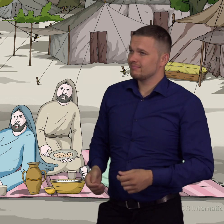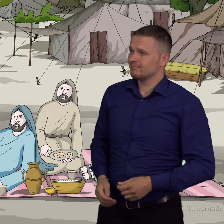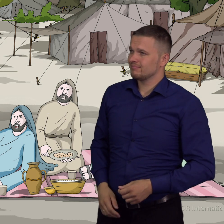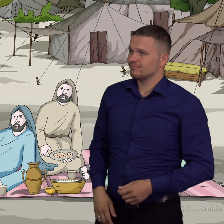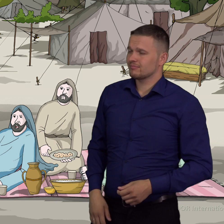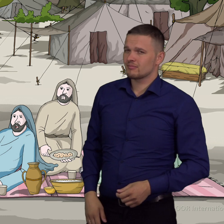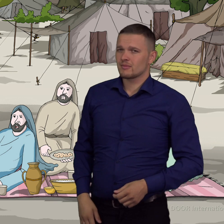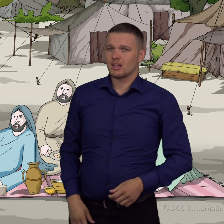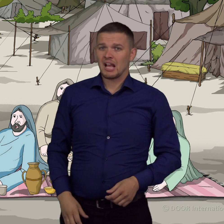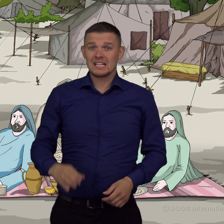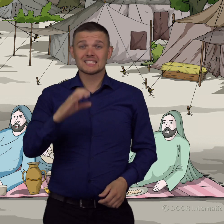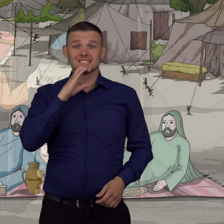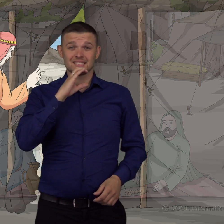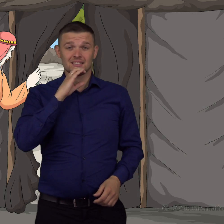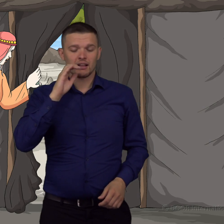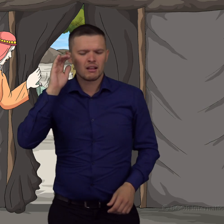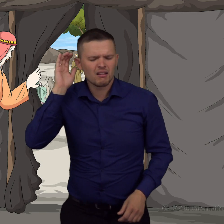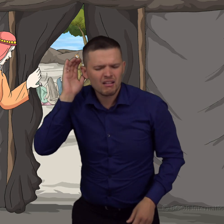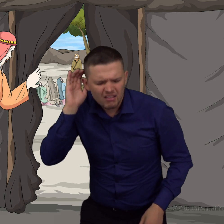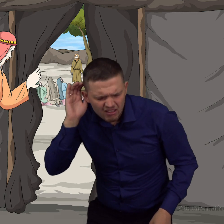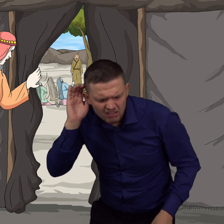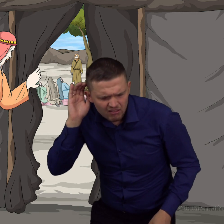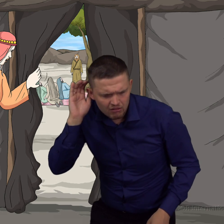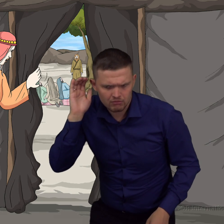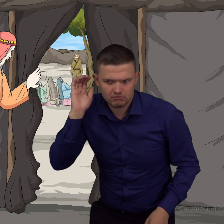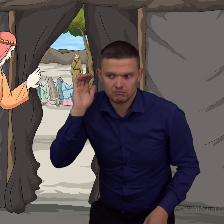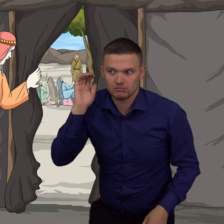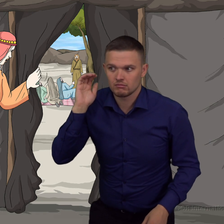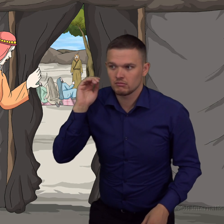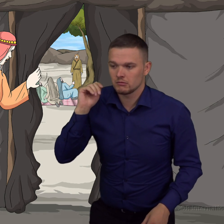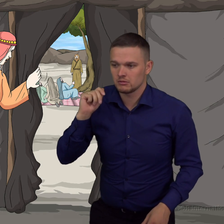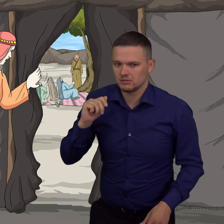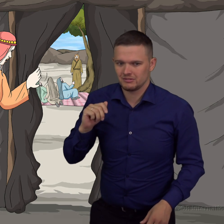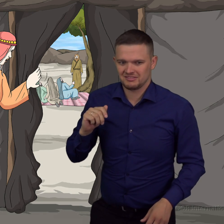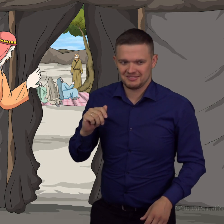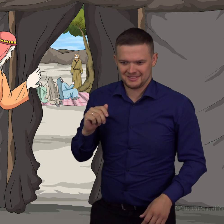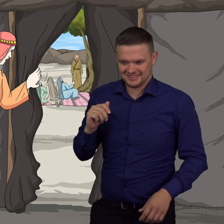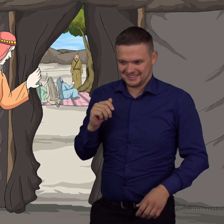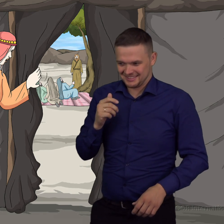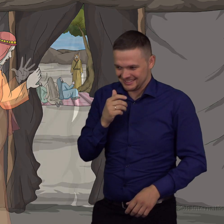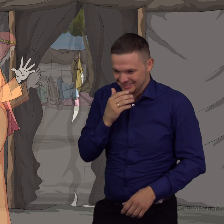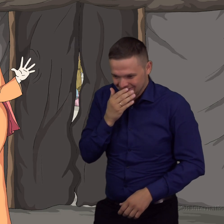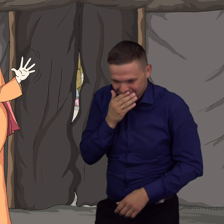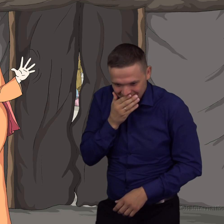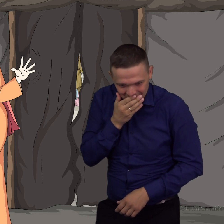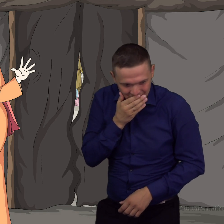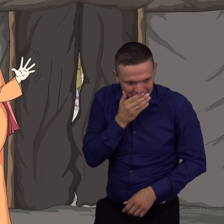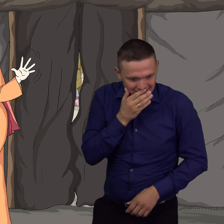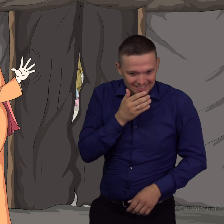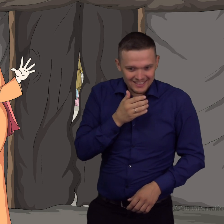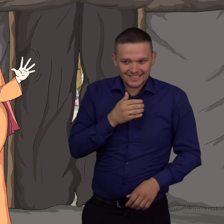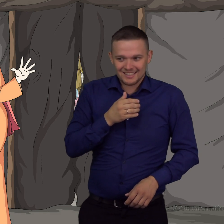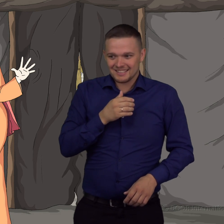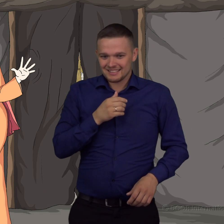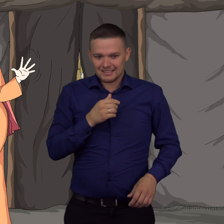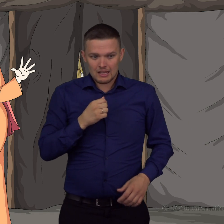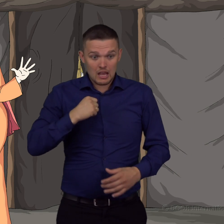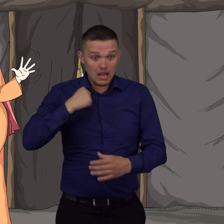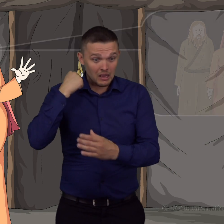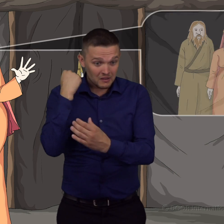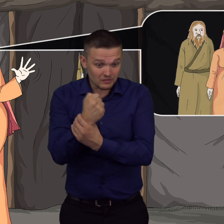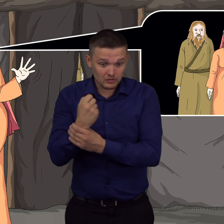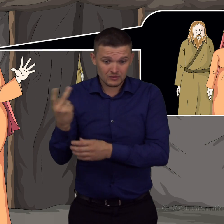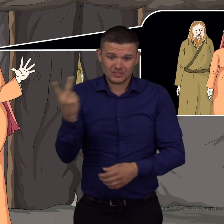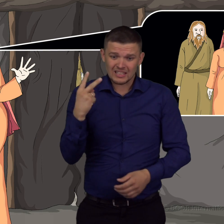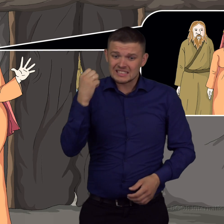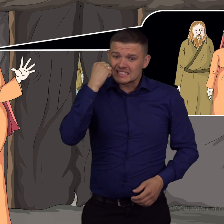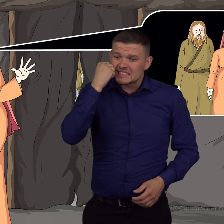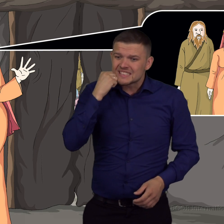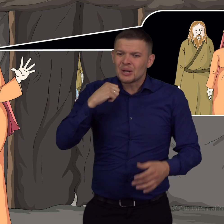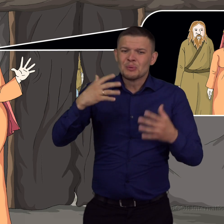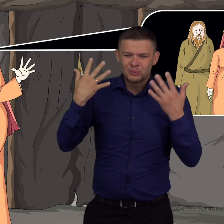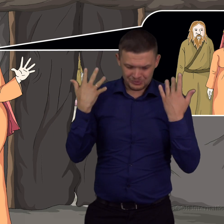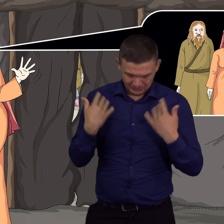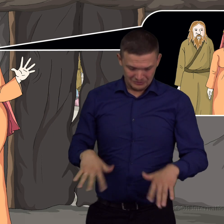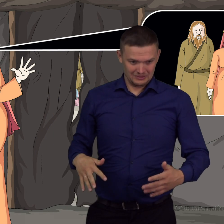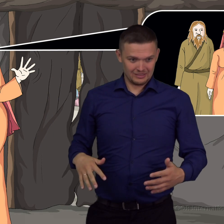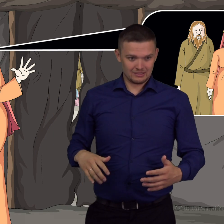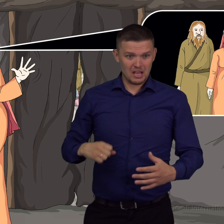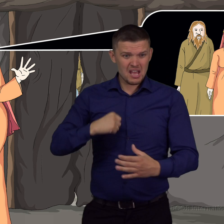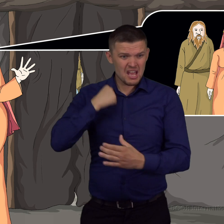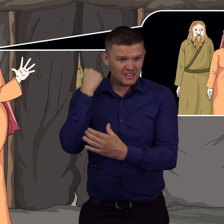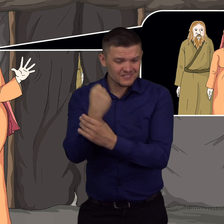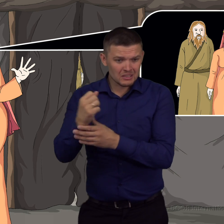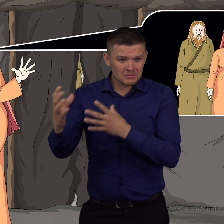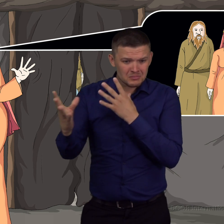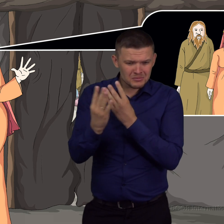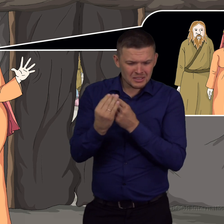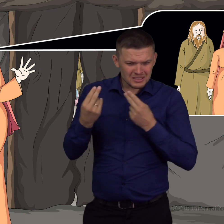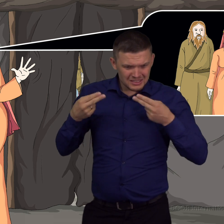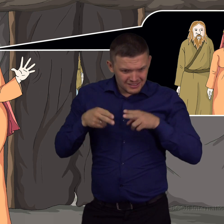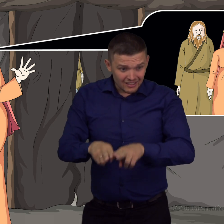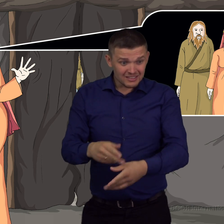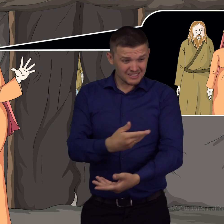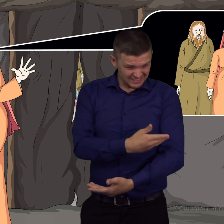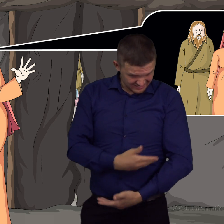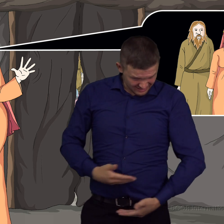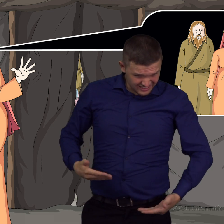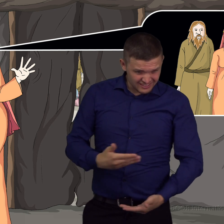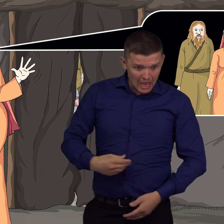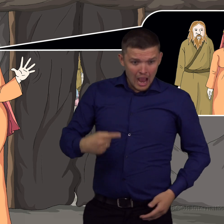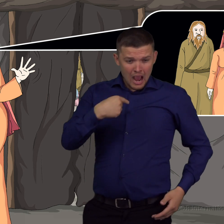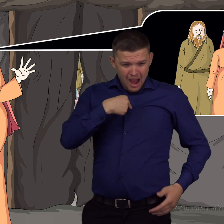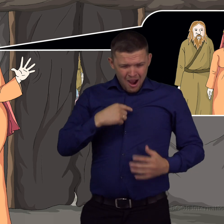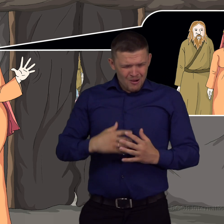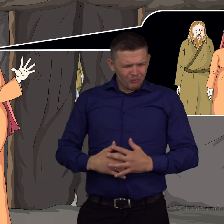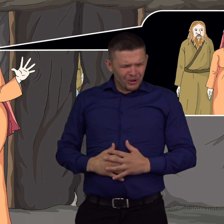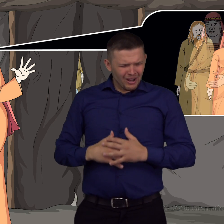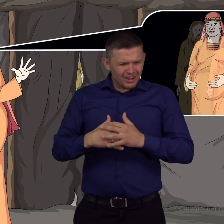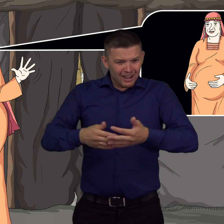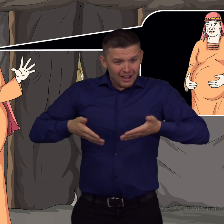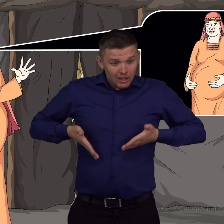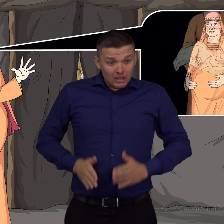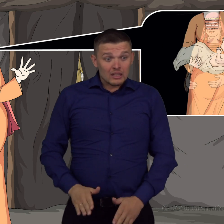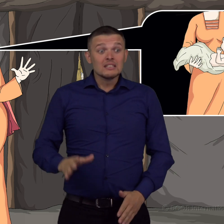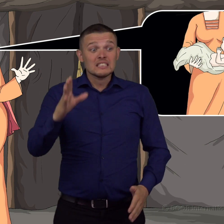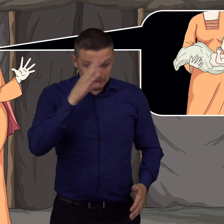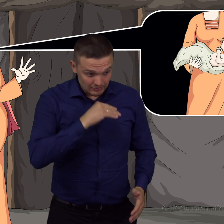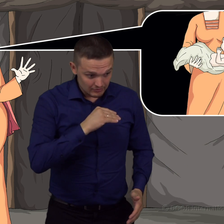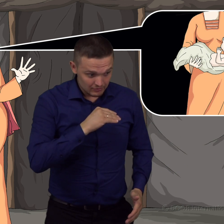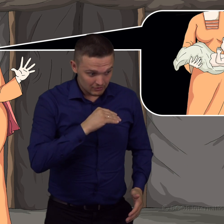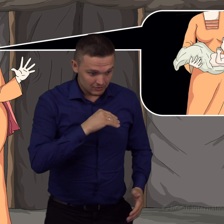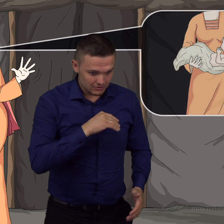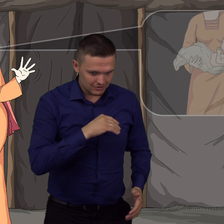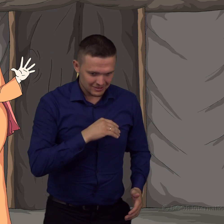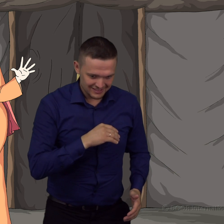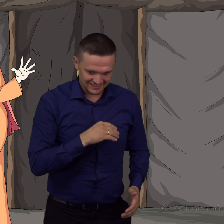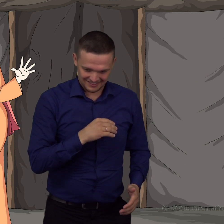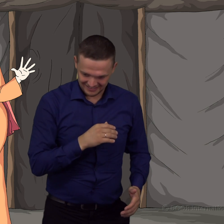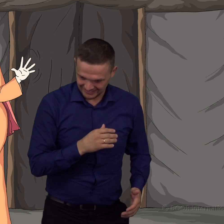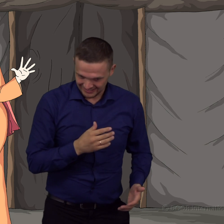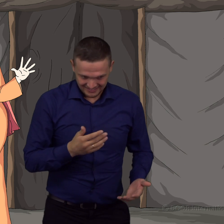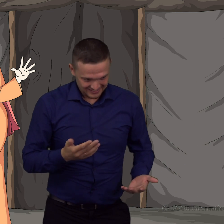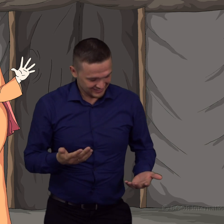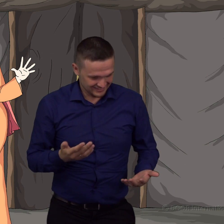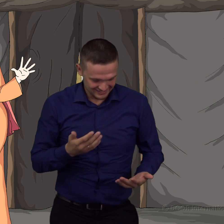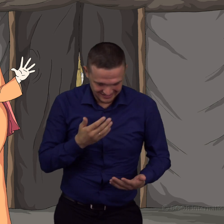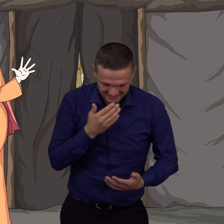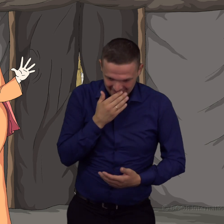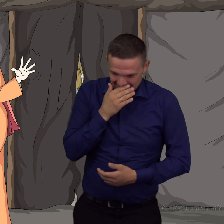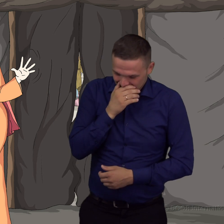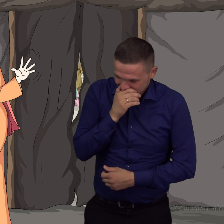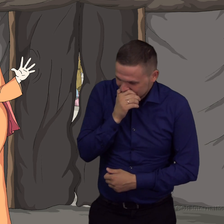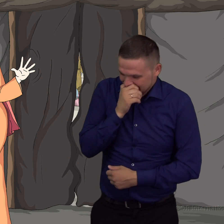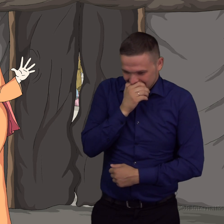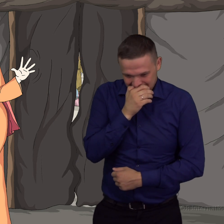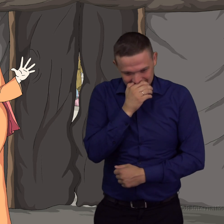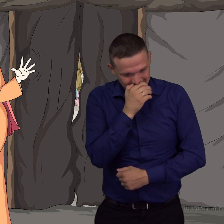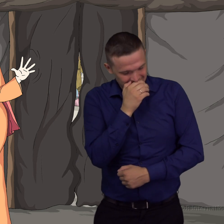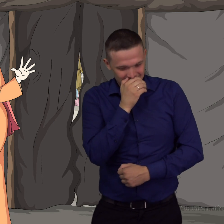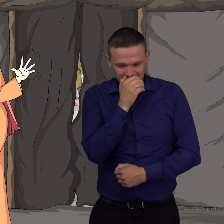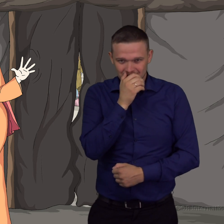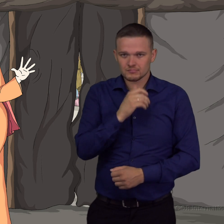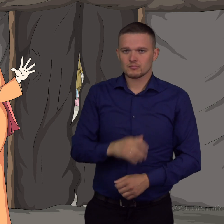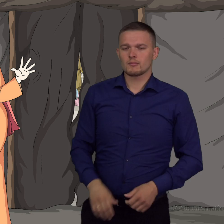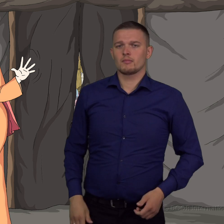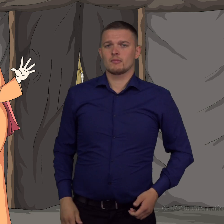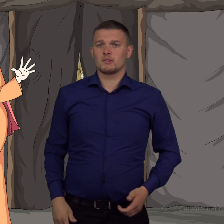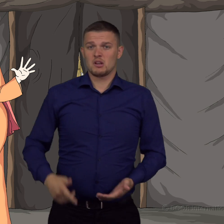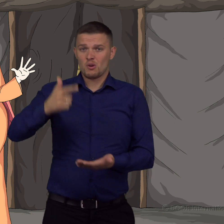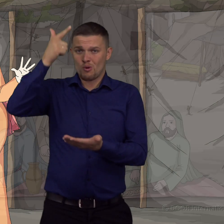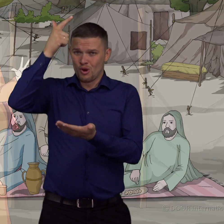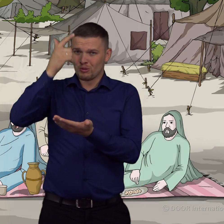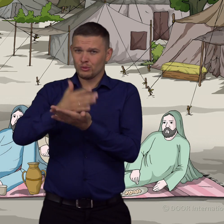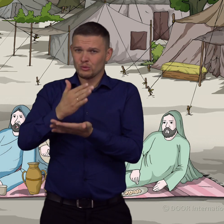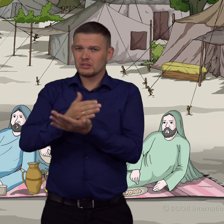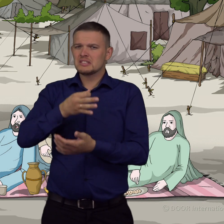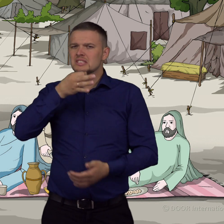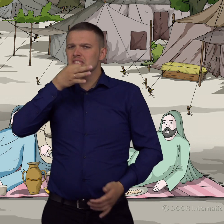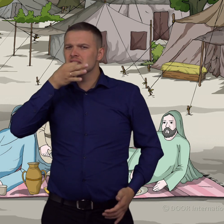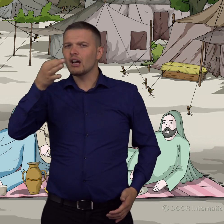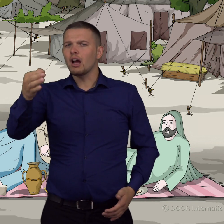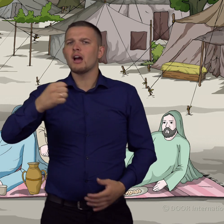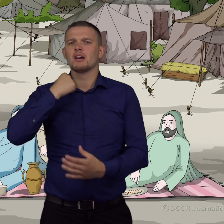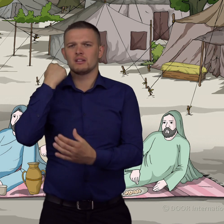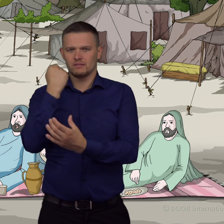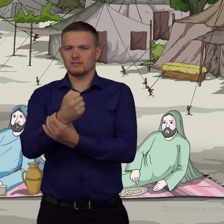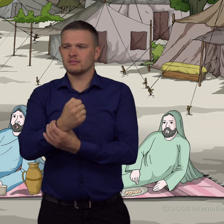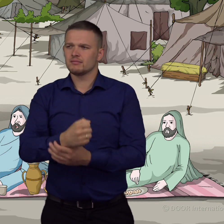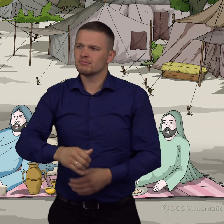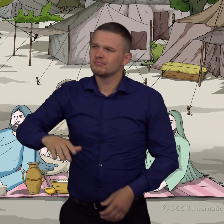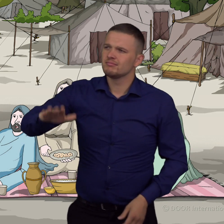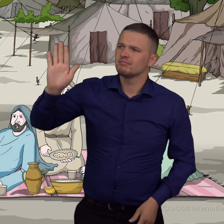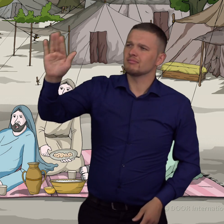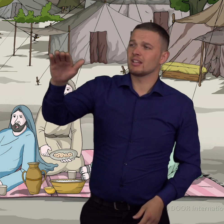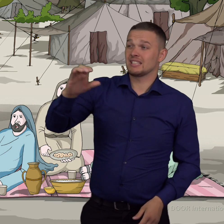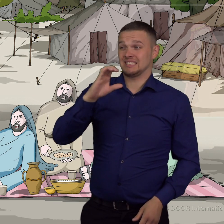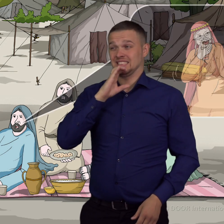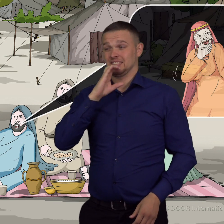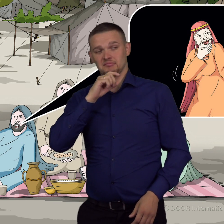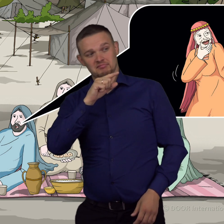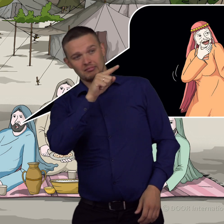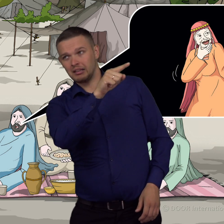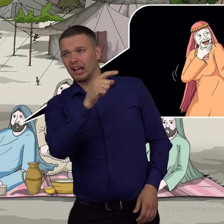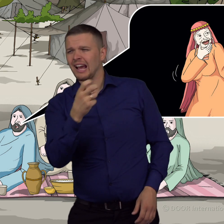Now Sarah was behind him, listening at the entrance to the tent. And Abraham and Sarah were already old and well along in years; Sarah had passed the age of childbearing. So she laughed to herself, saying, “After I am worn out and my master is old, will I now have this pleasure?”